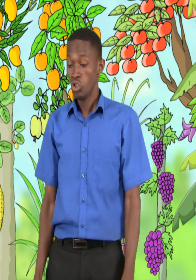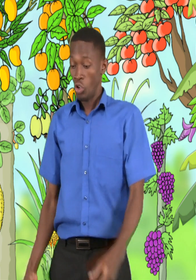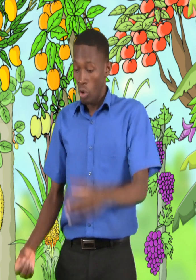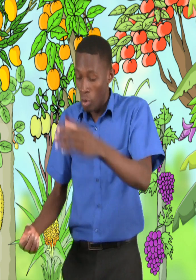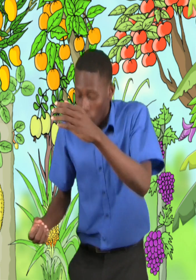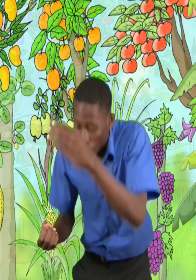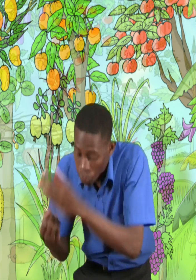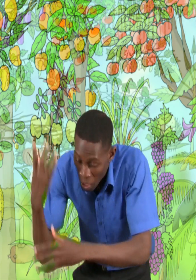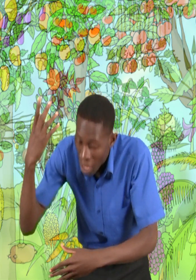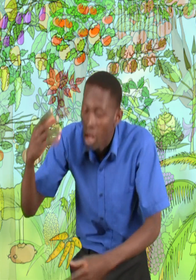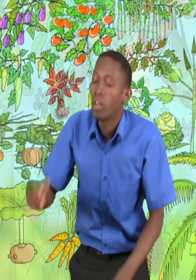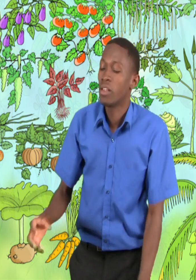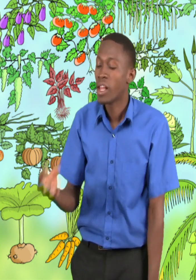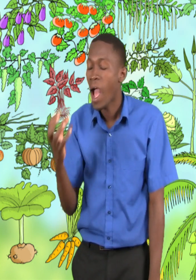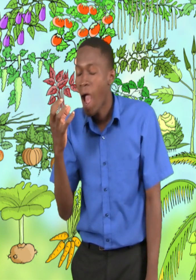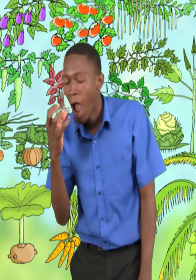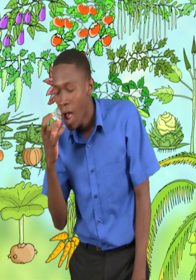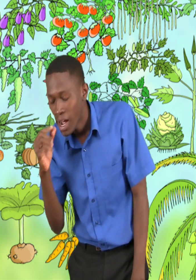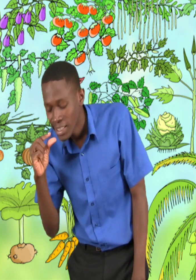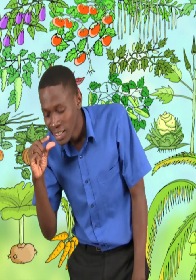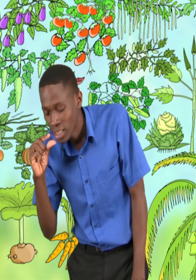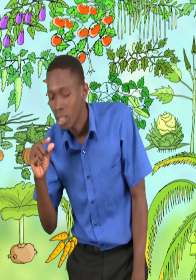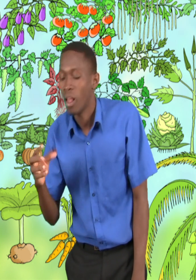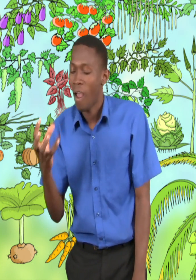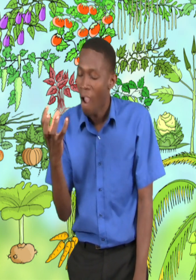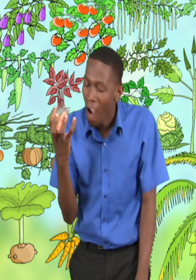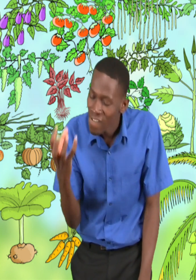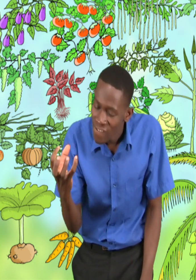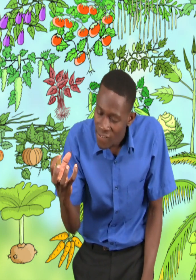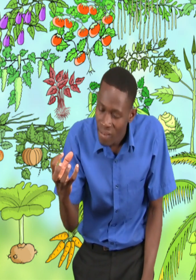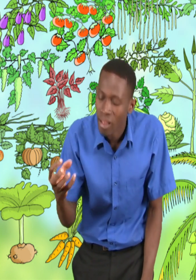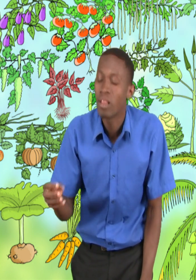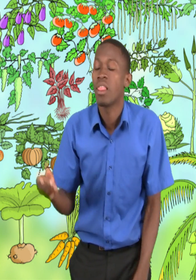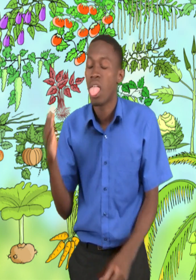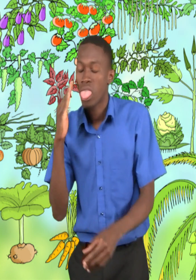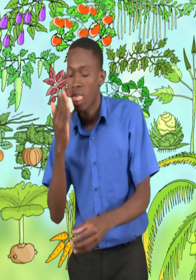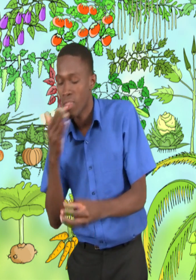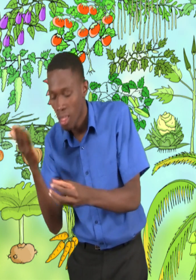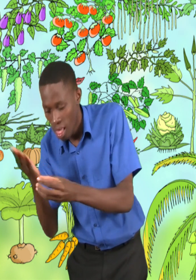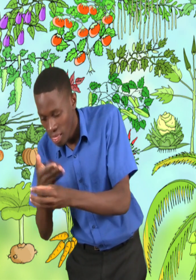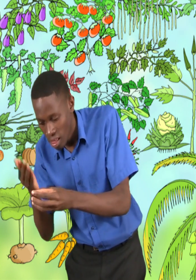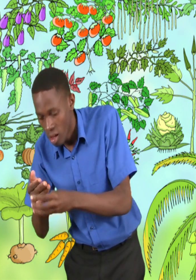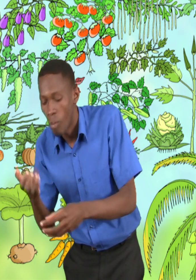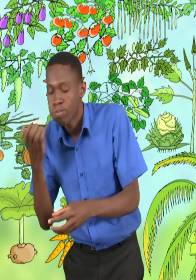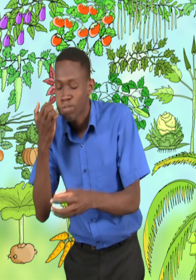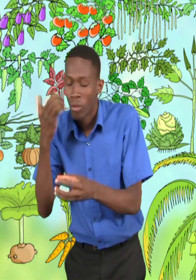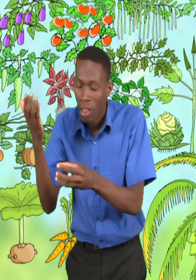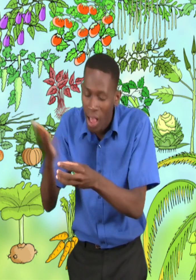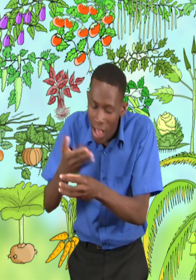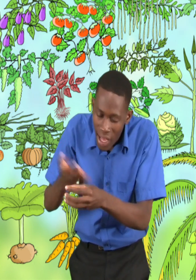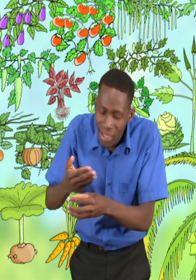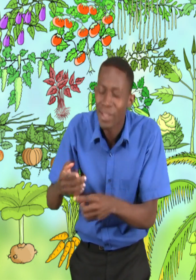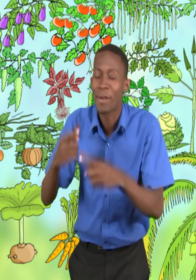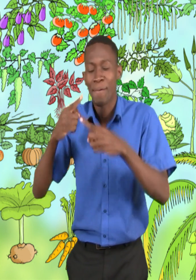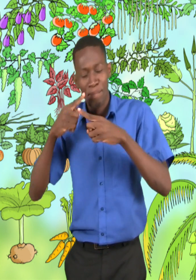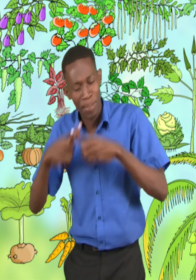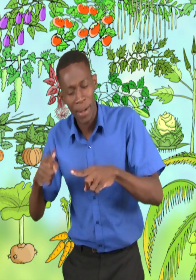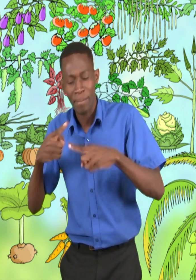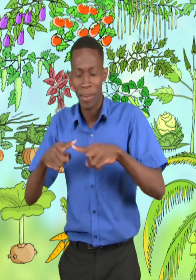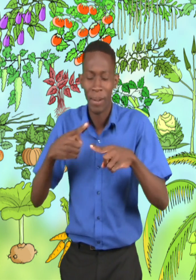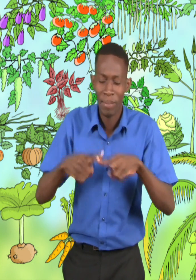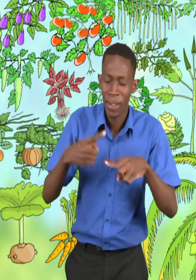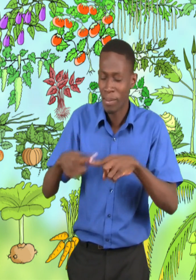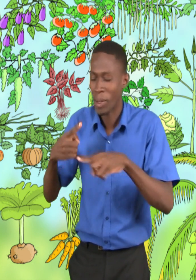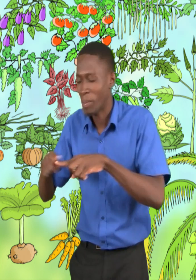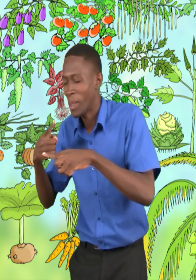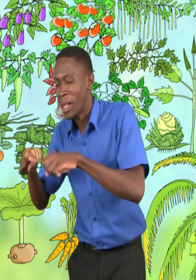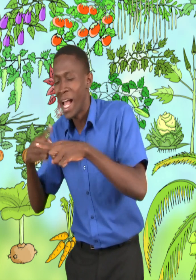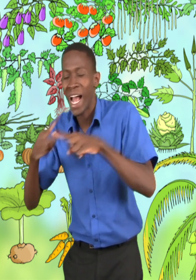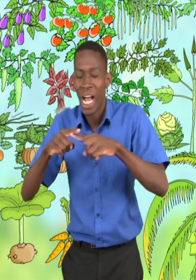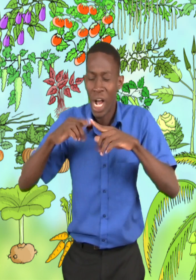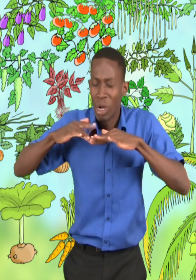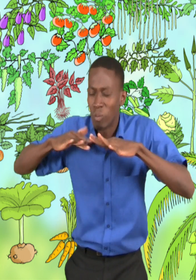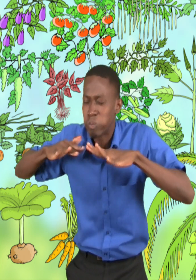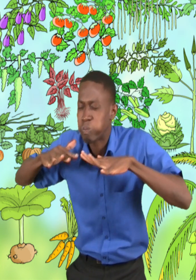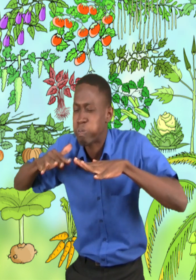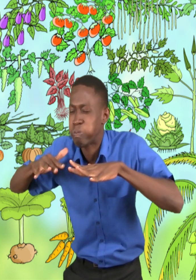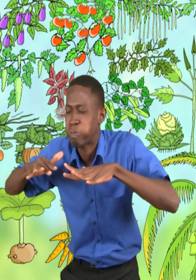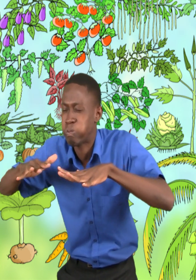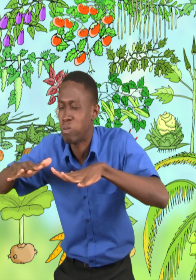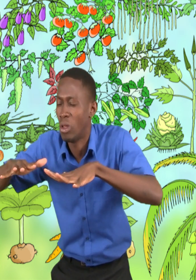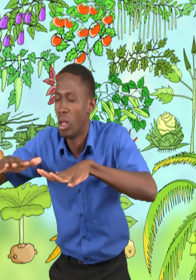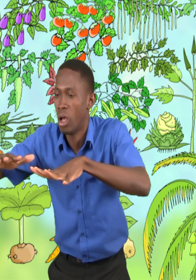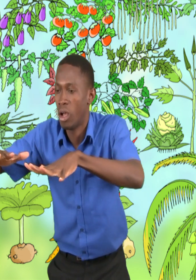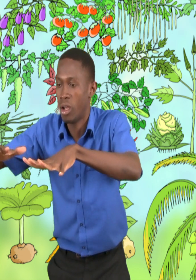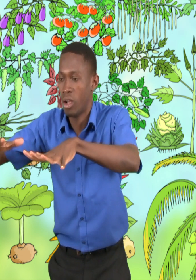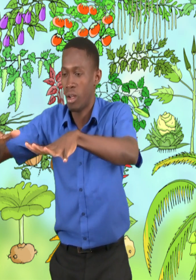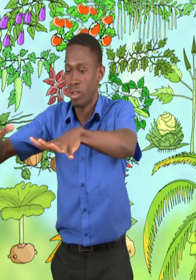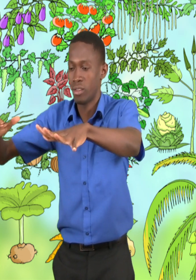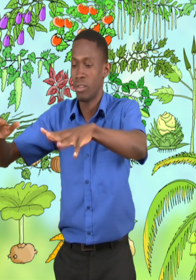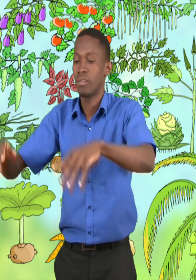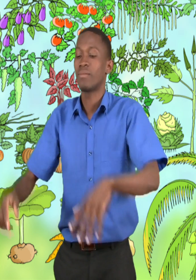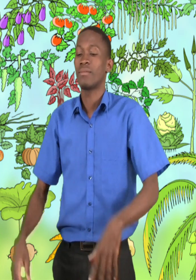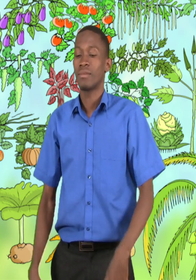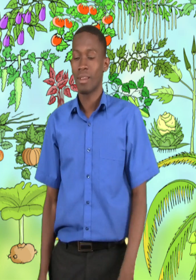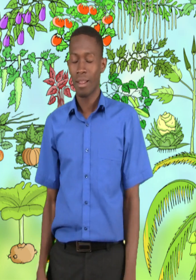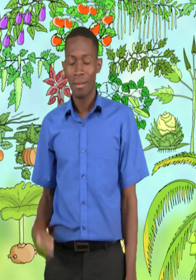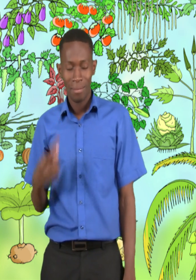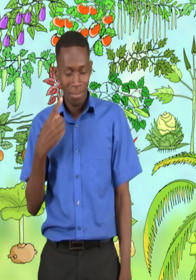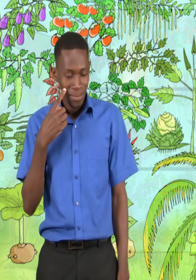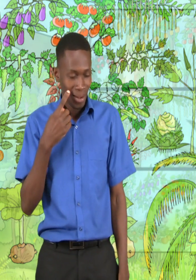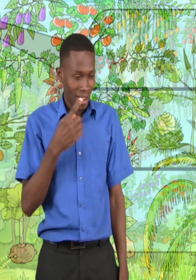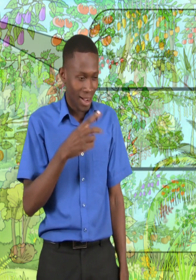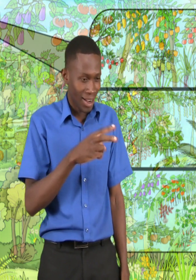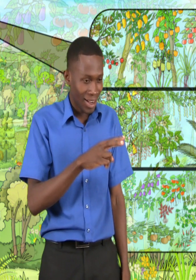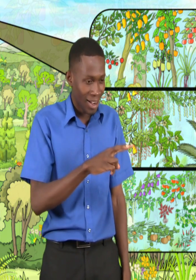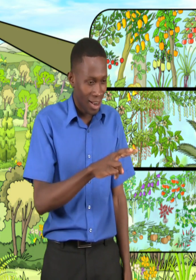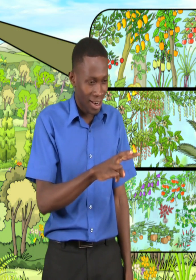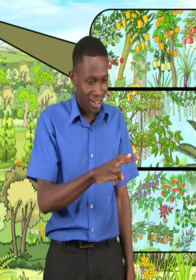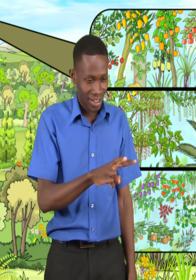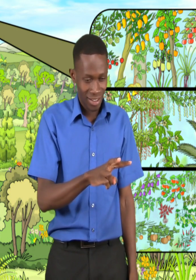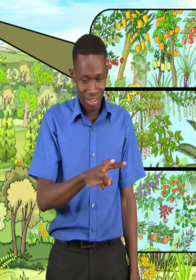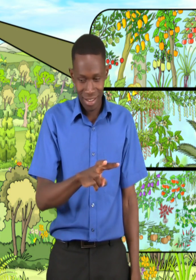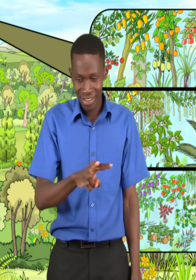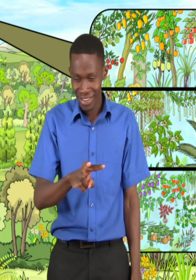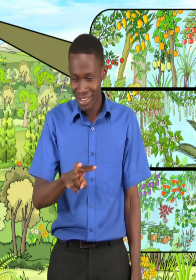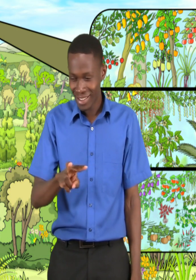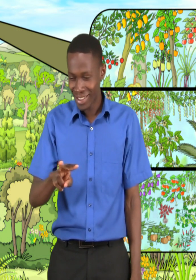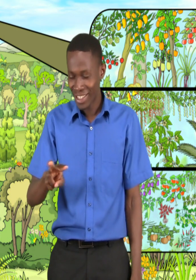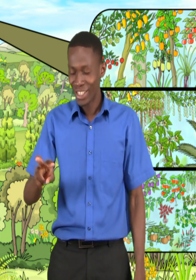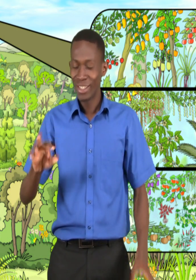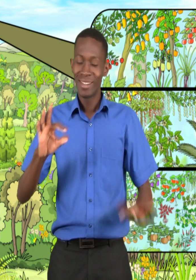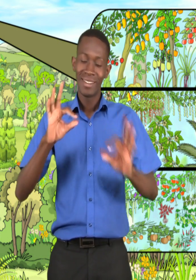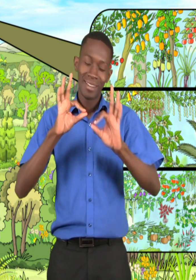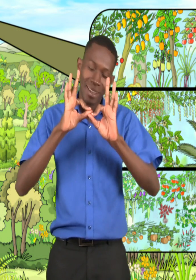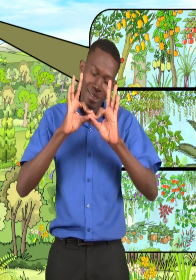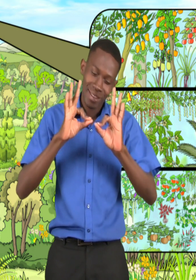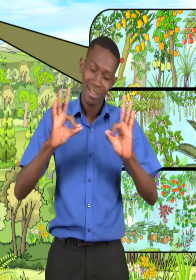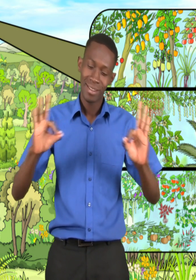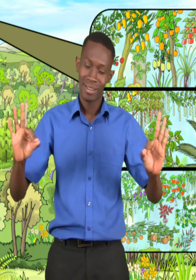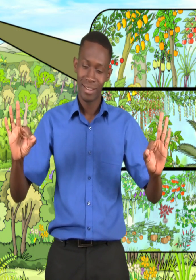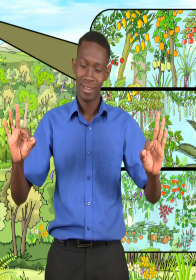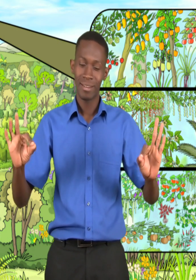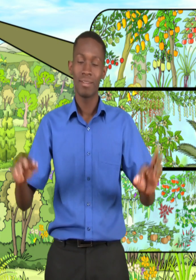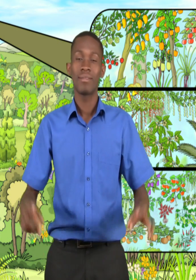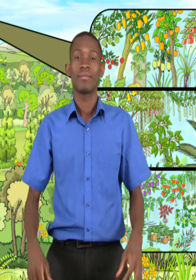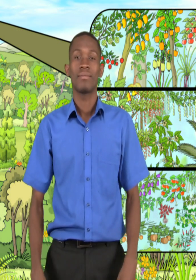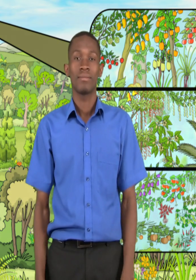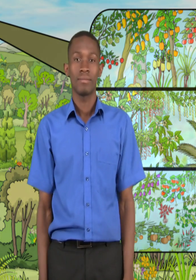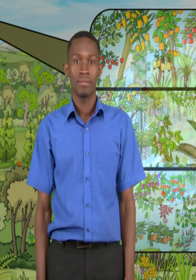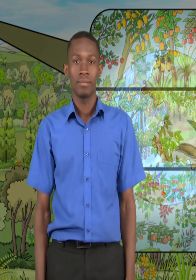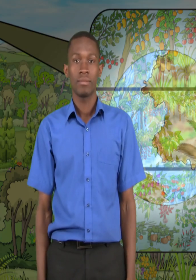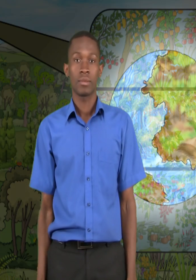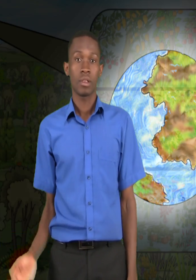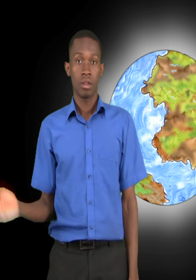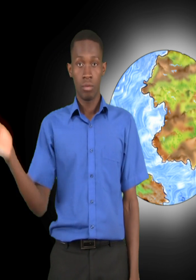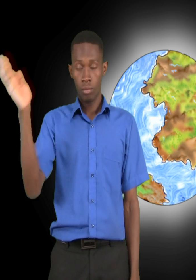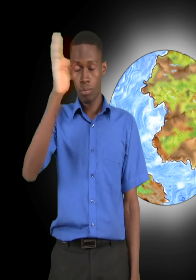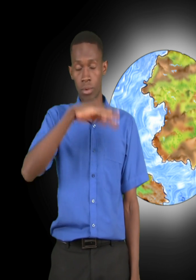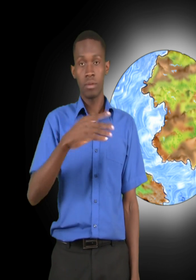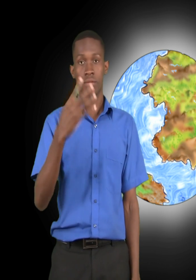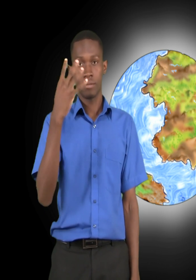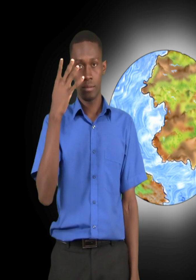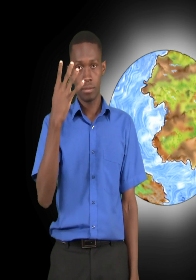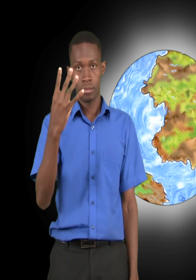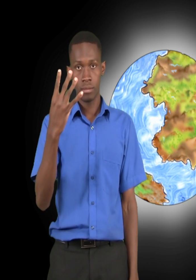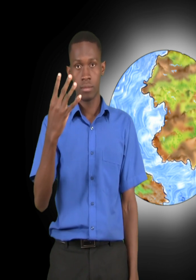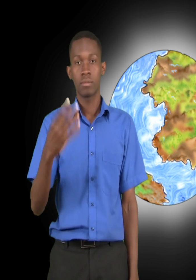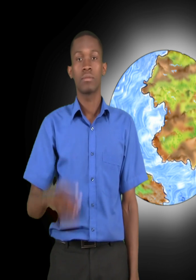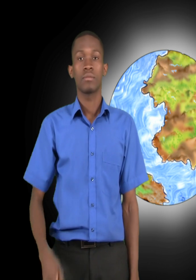And God saw that it was good. And there was evening, and there was morning—the third day.